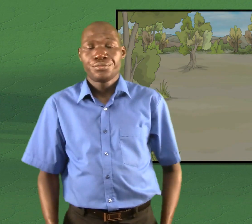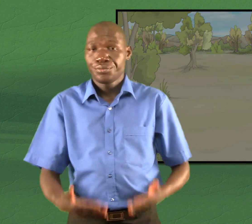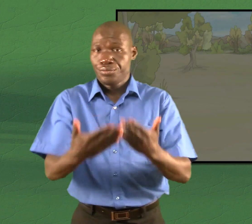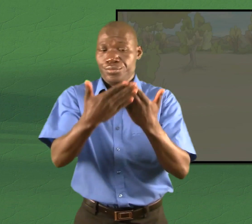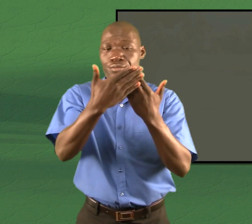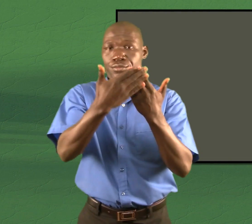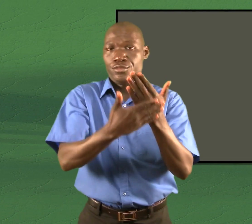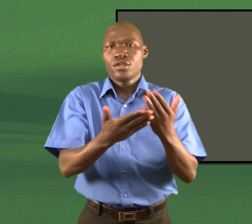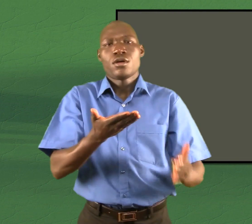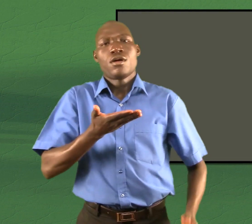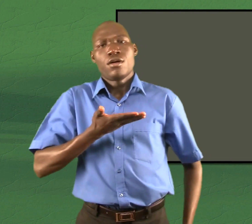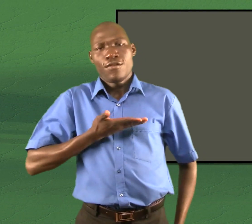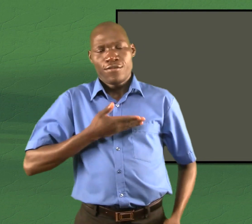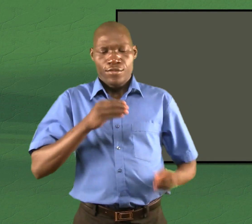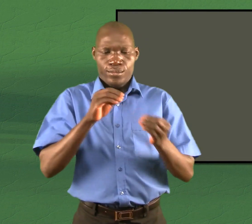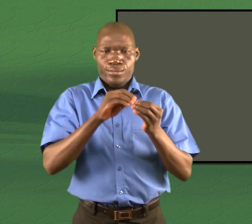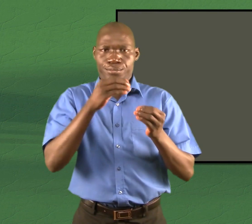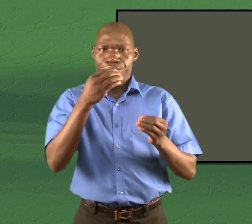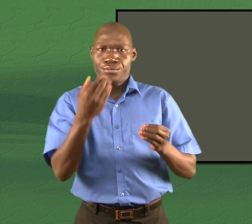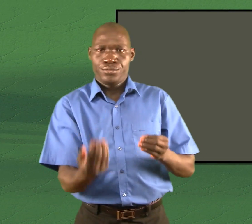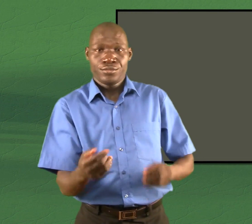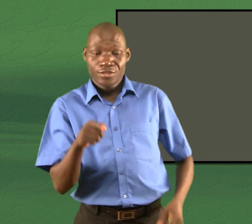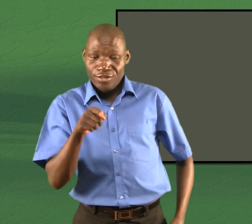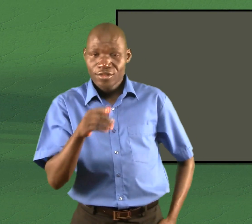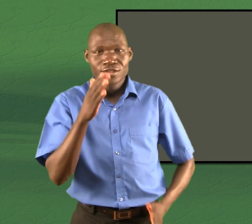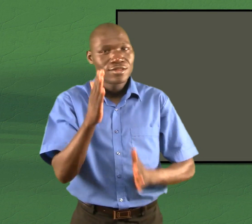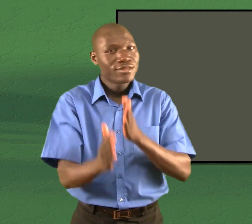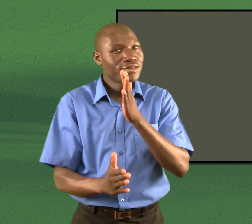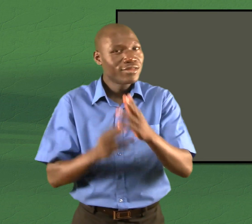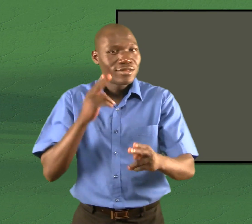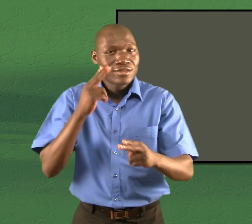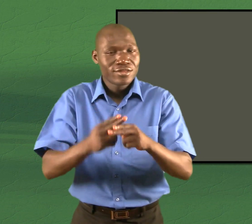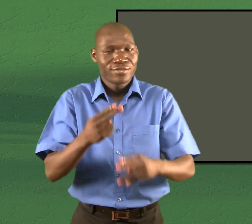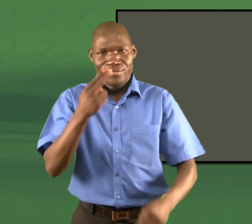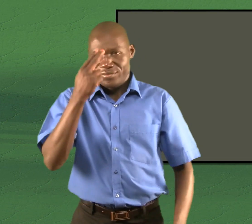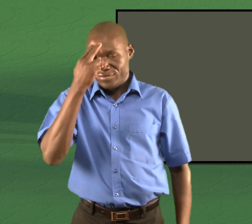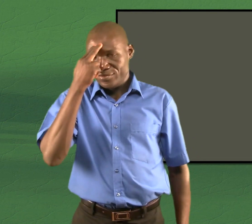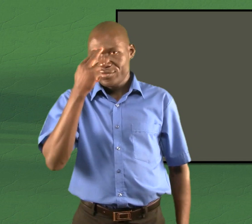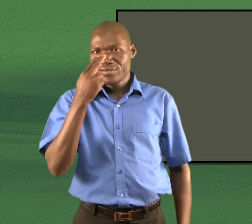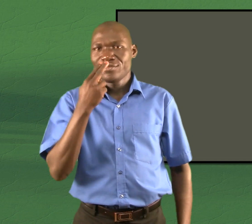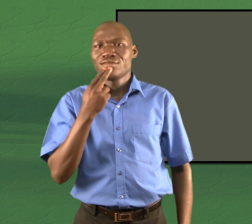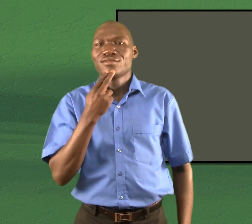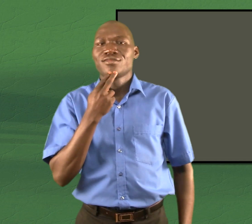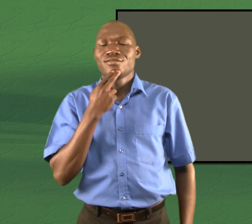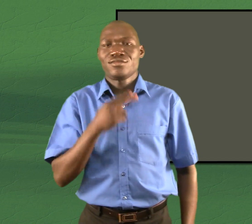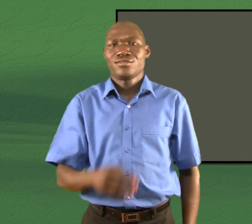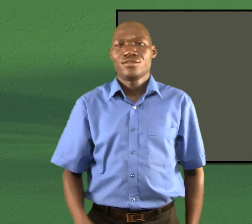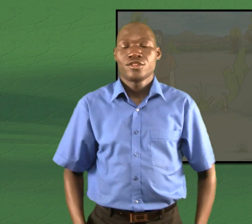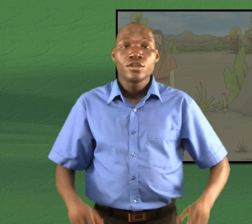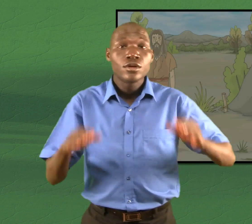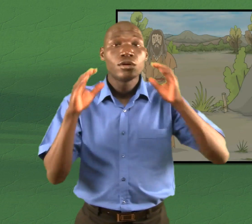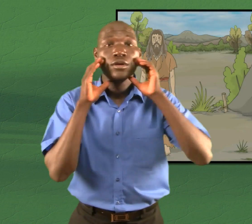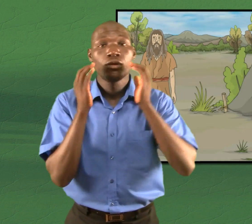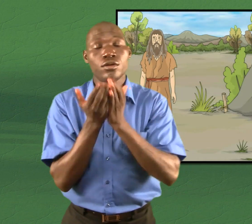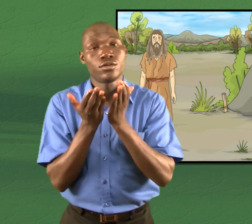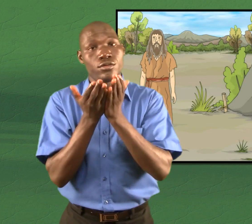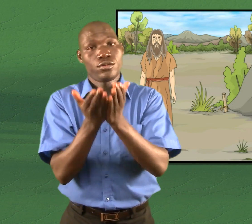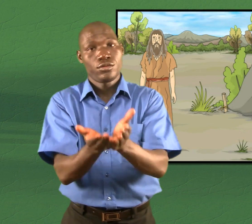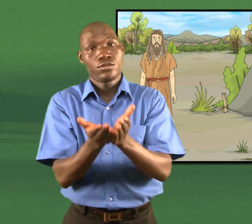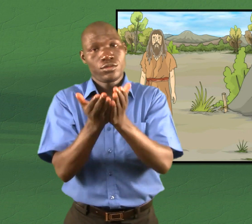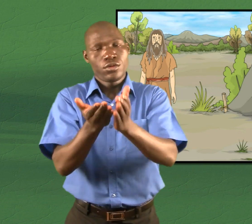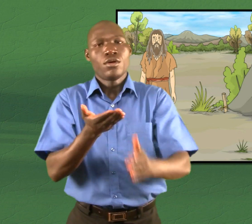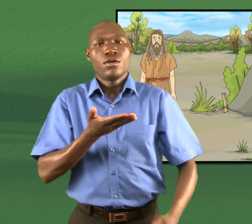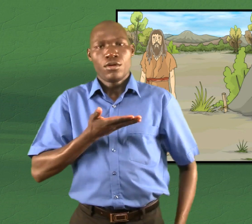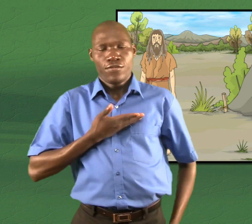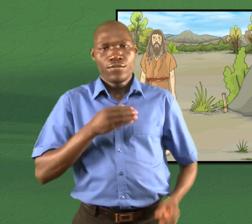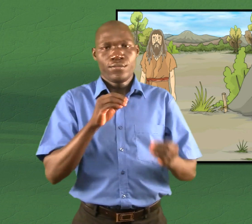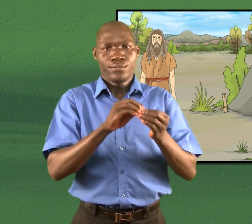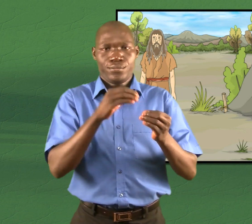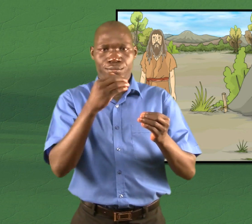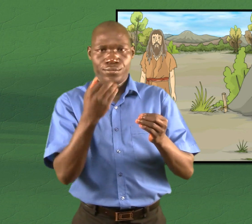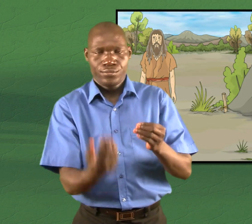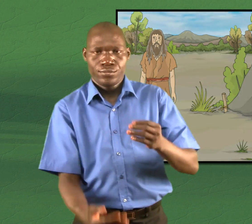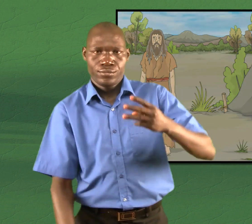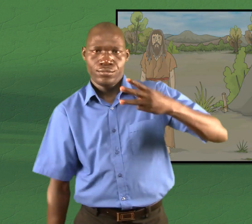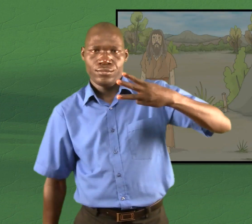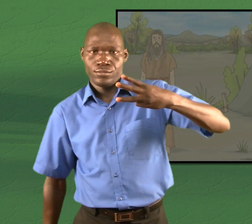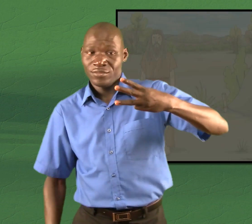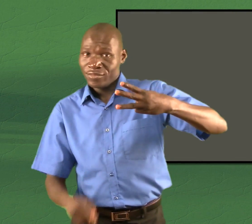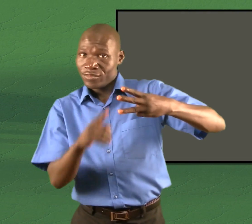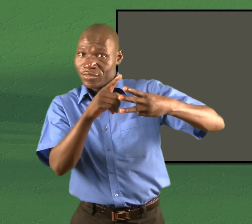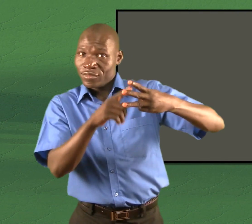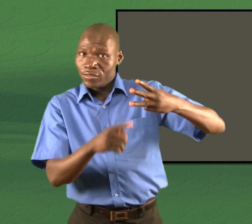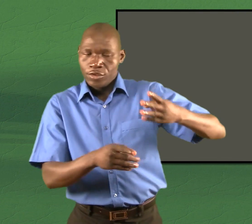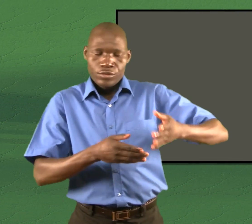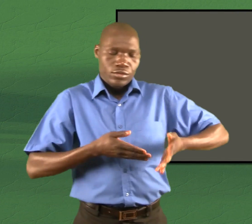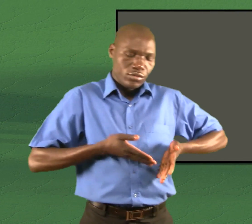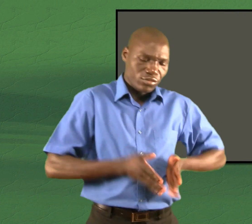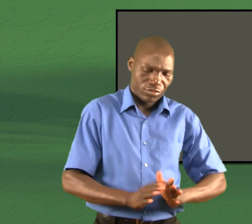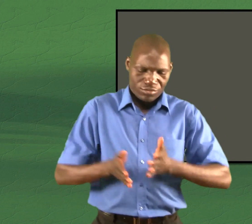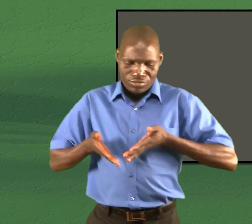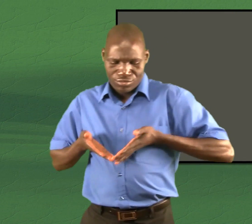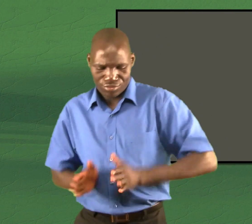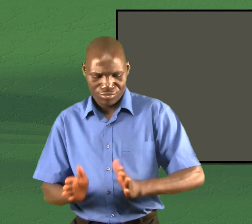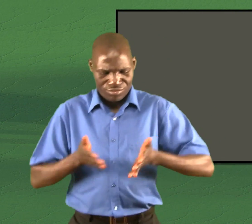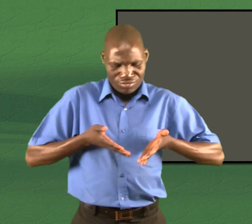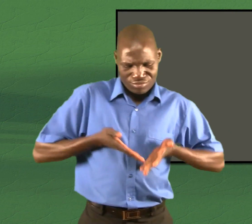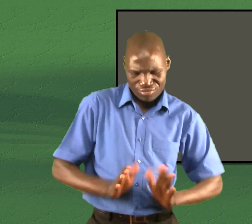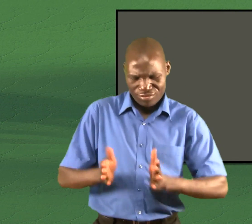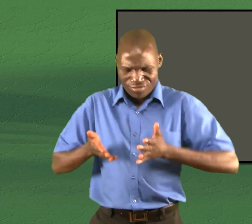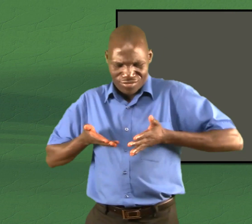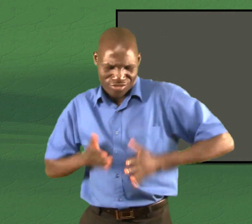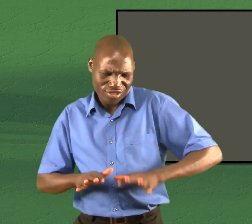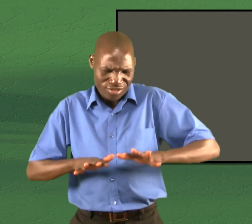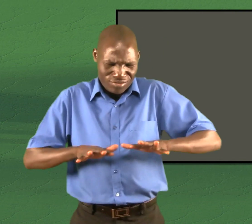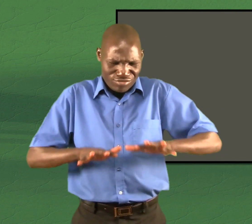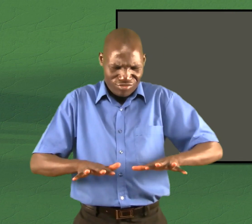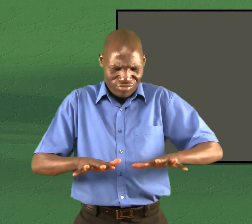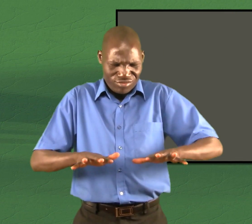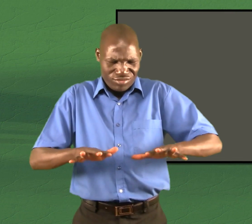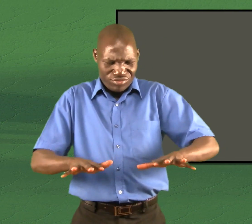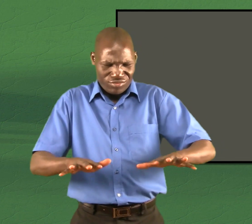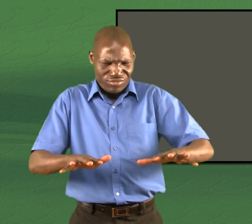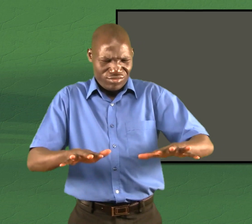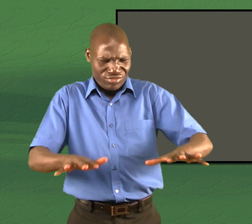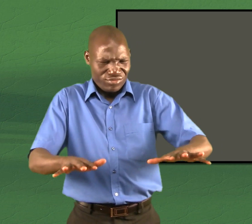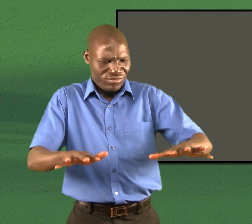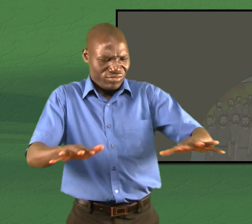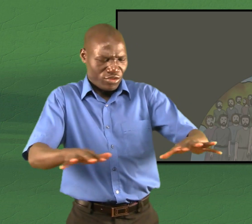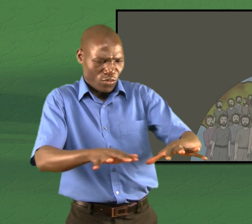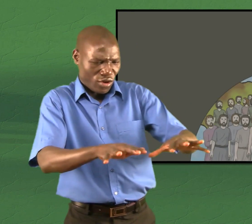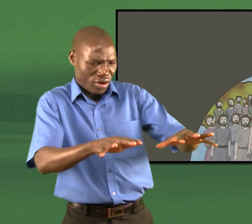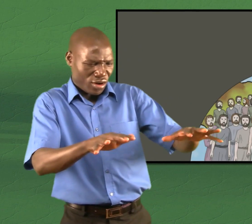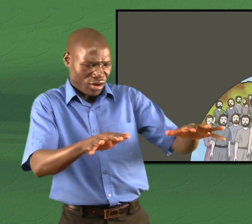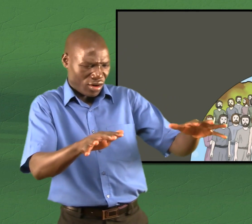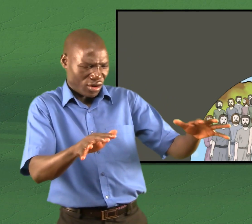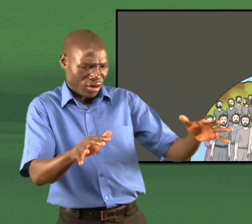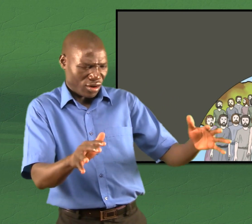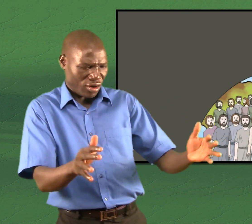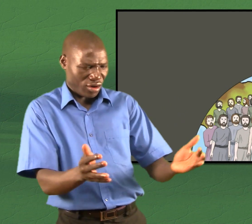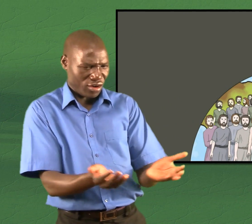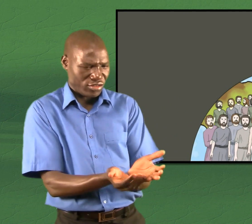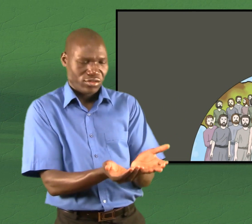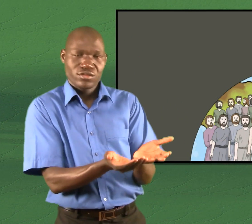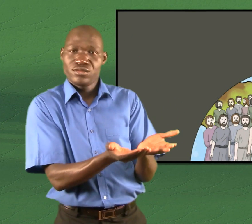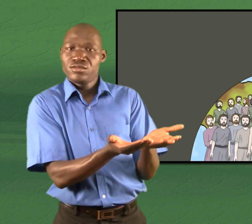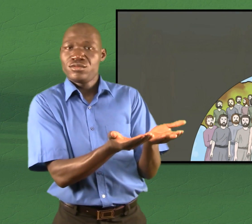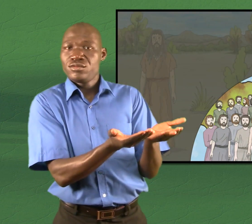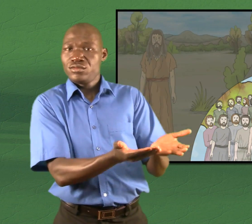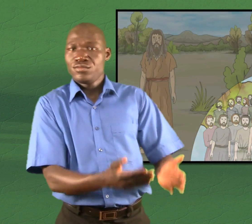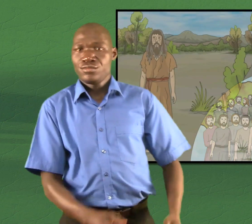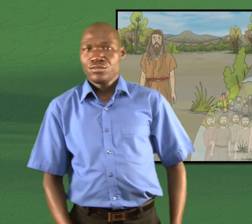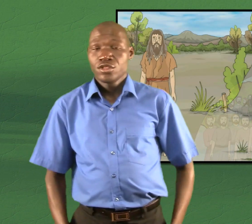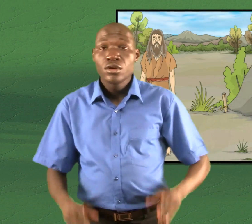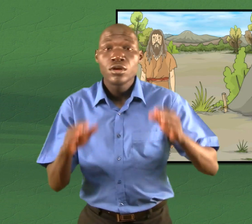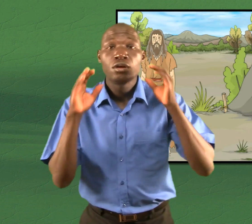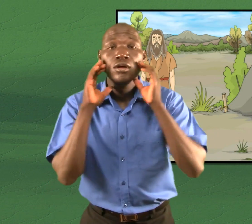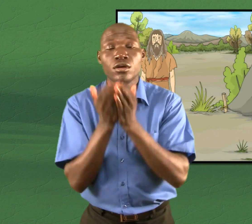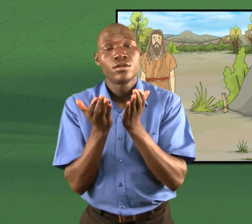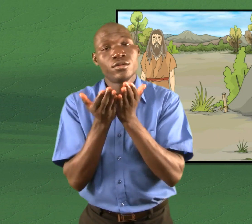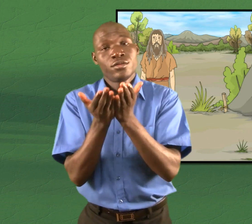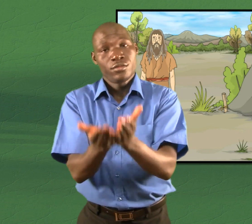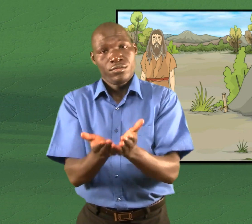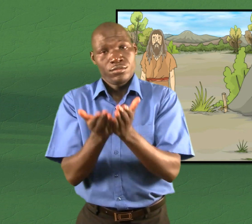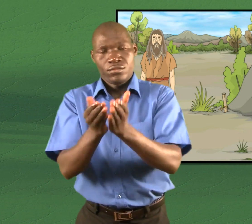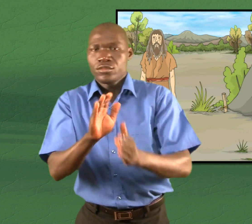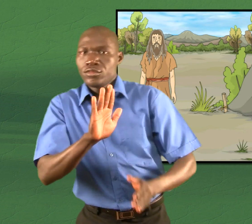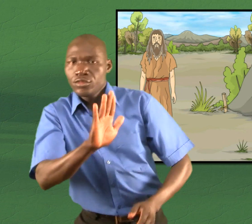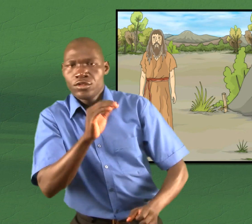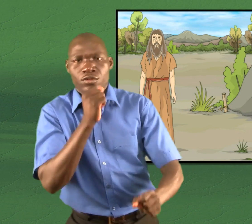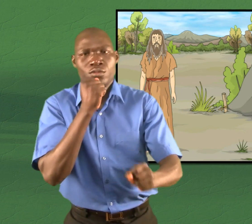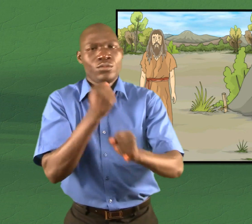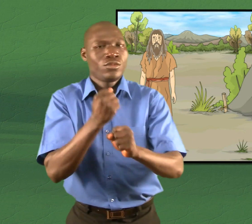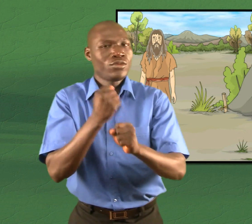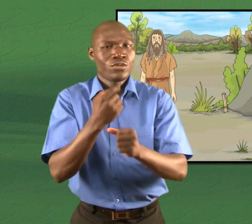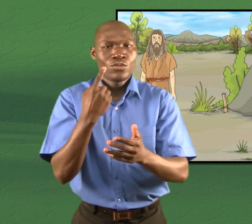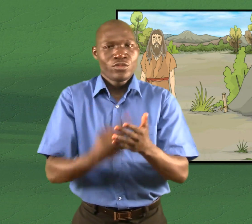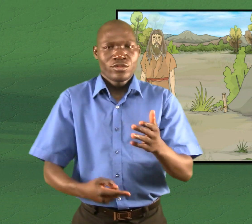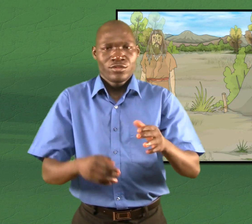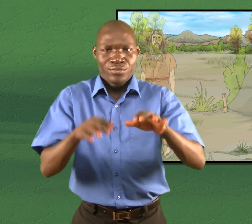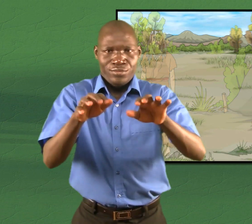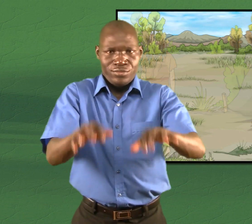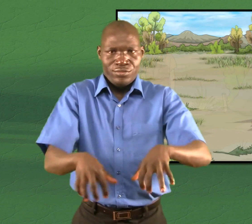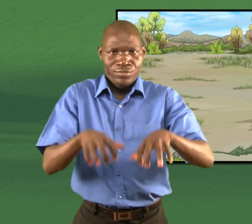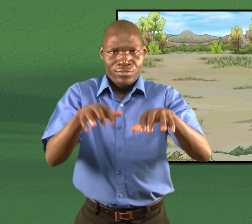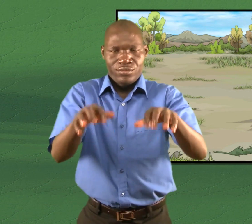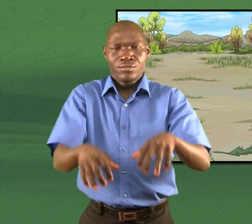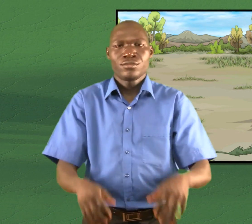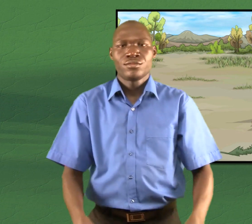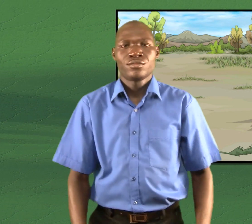And Ham was the father of Canaan. These three were the sons of Noah, and from them the whole earth was populated.